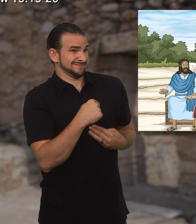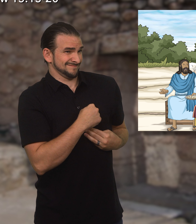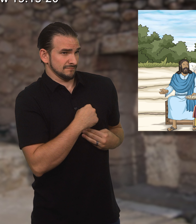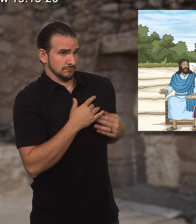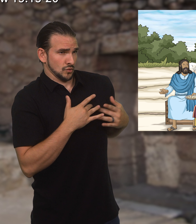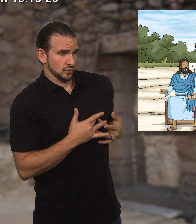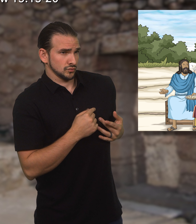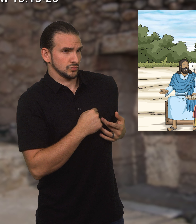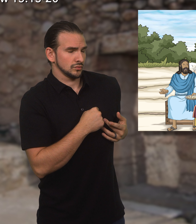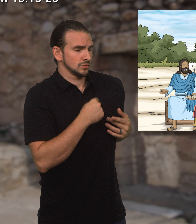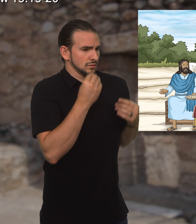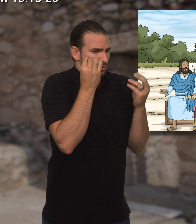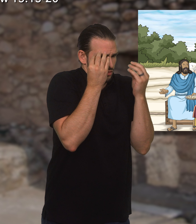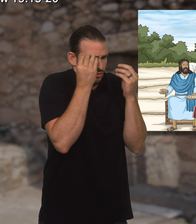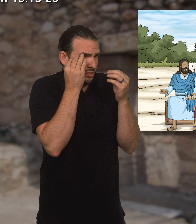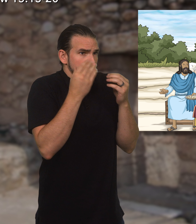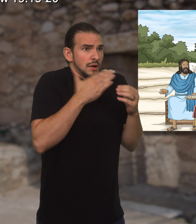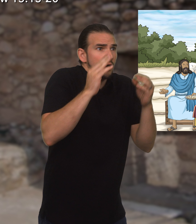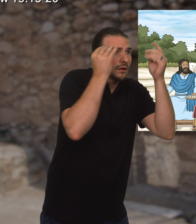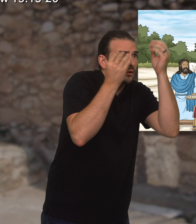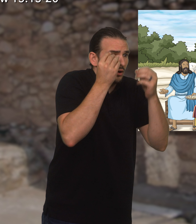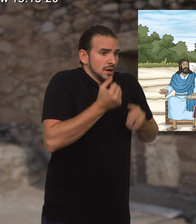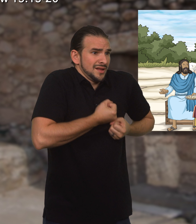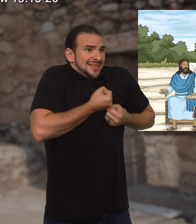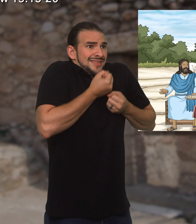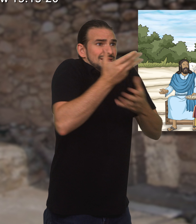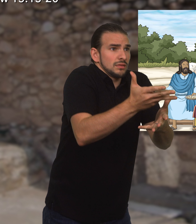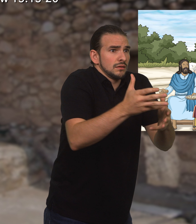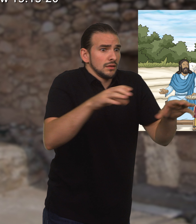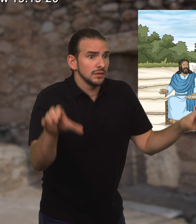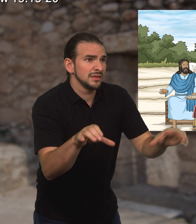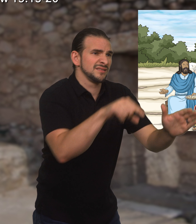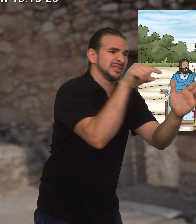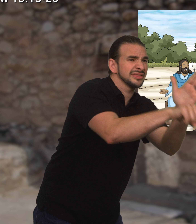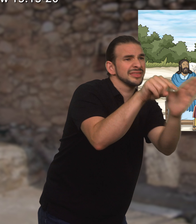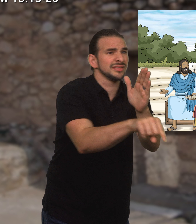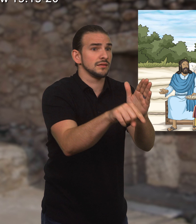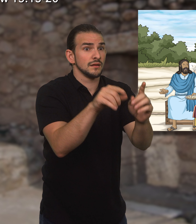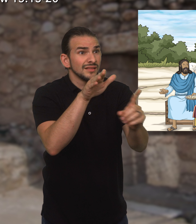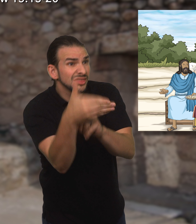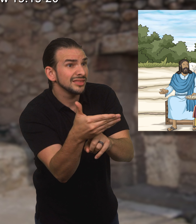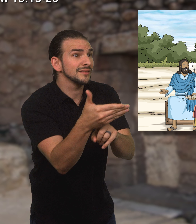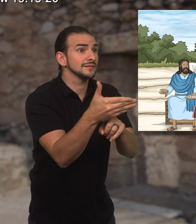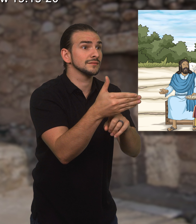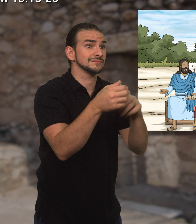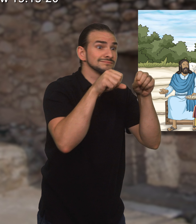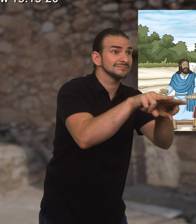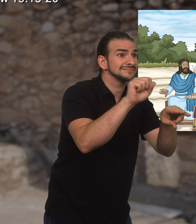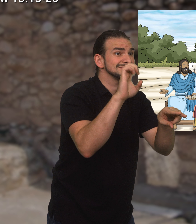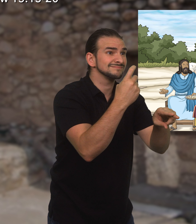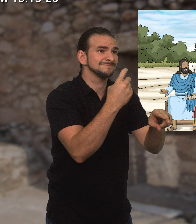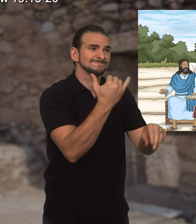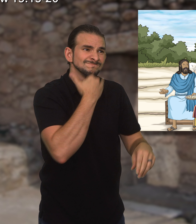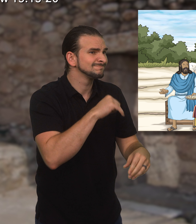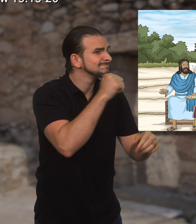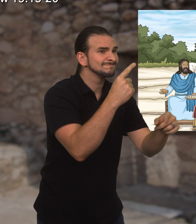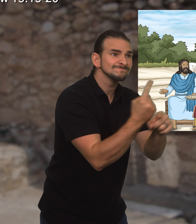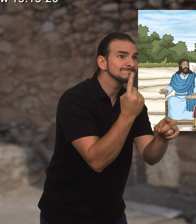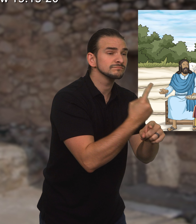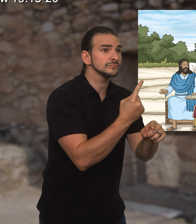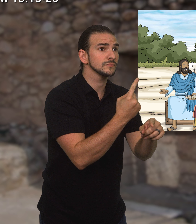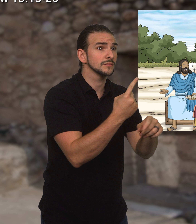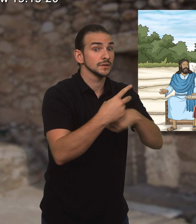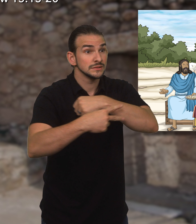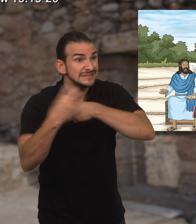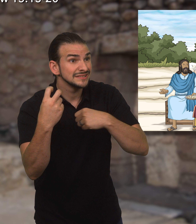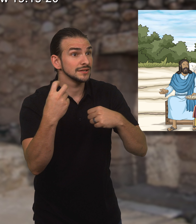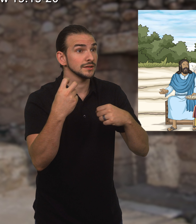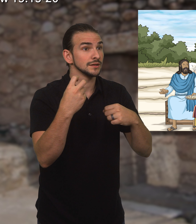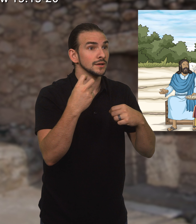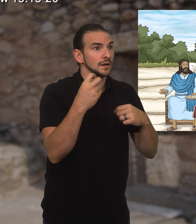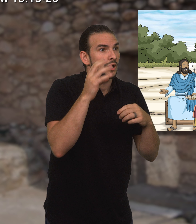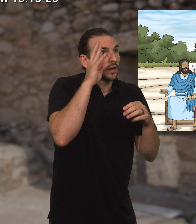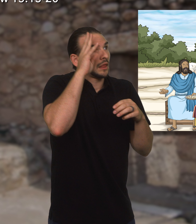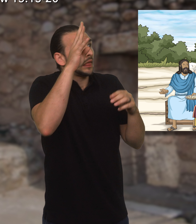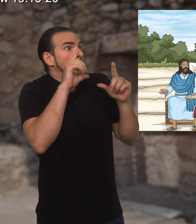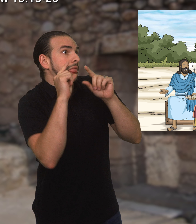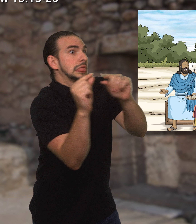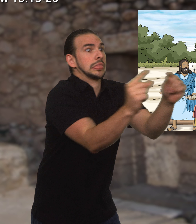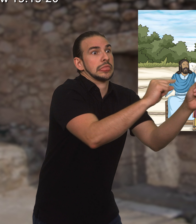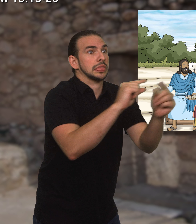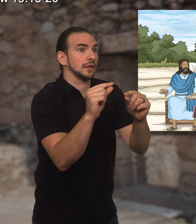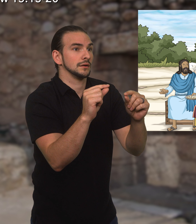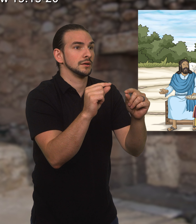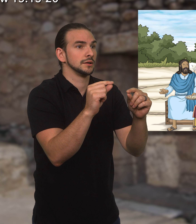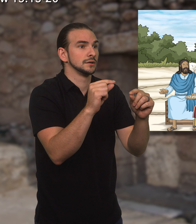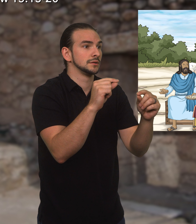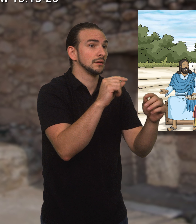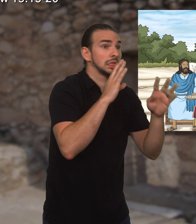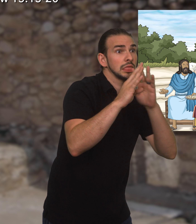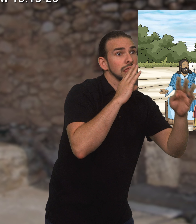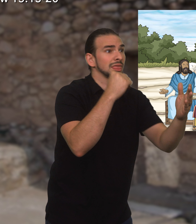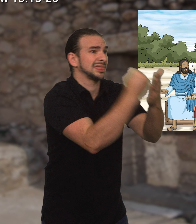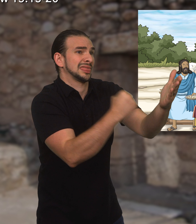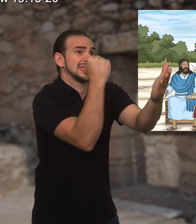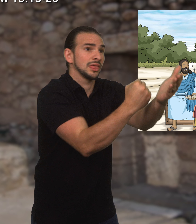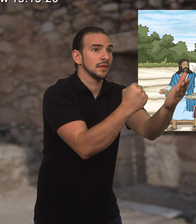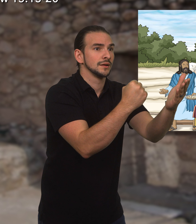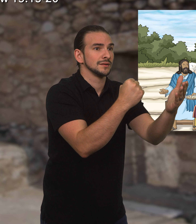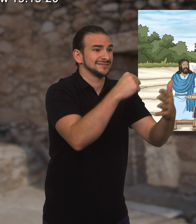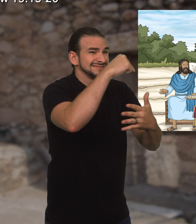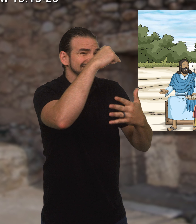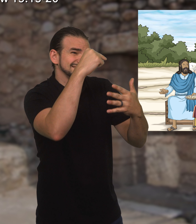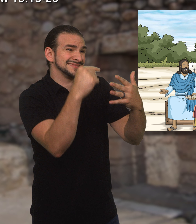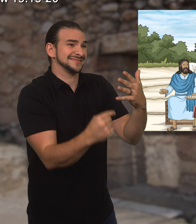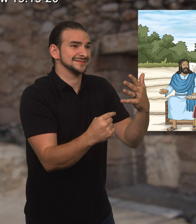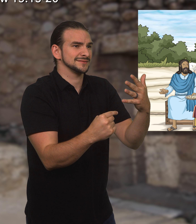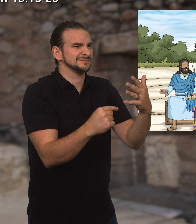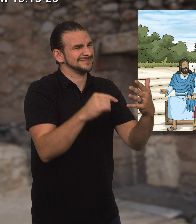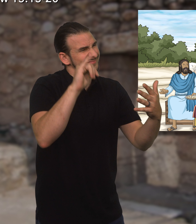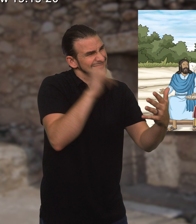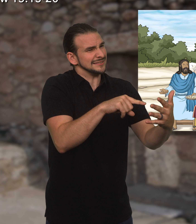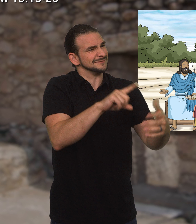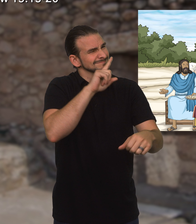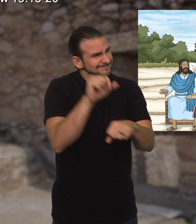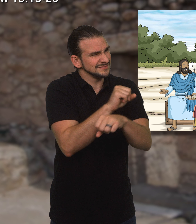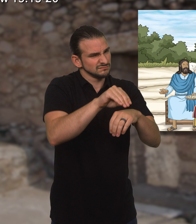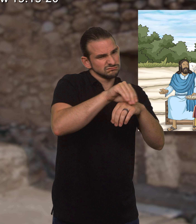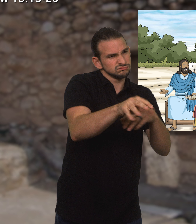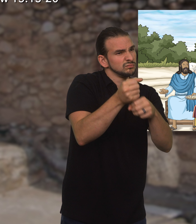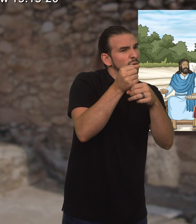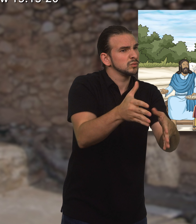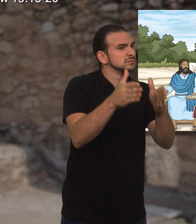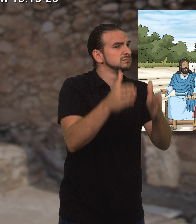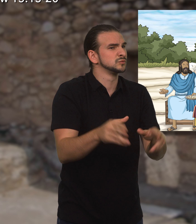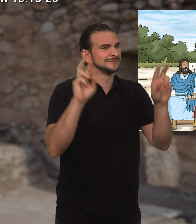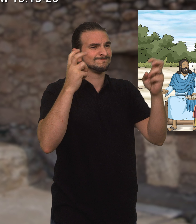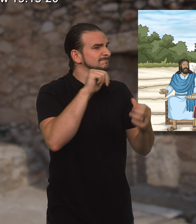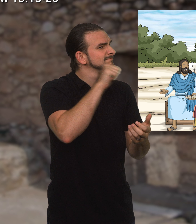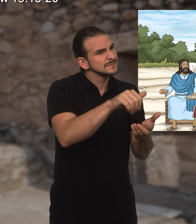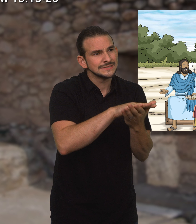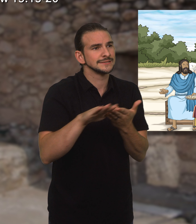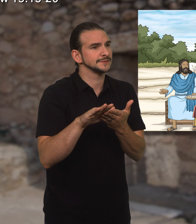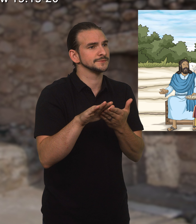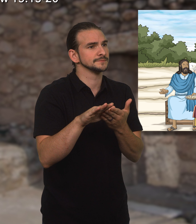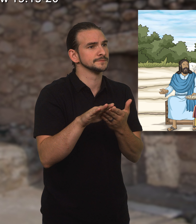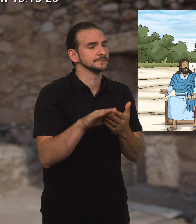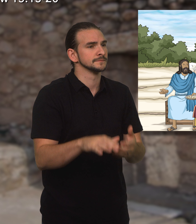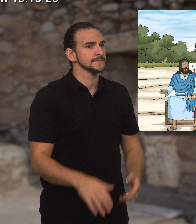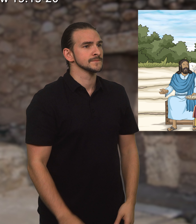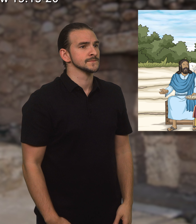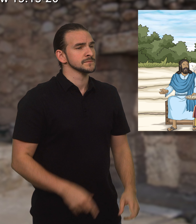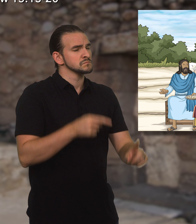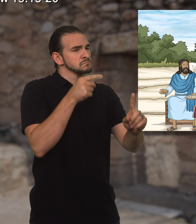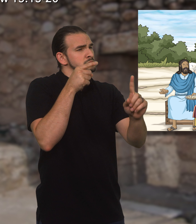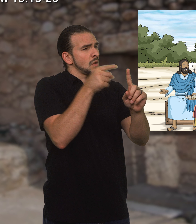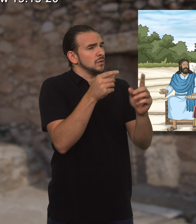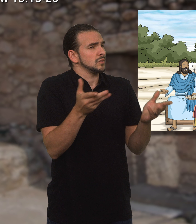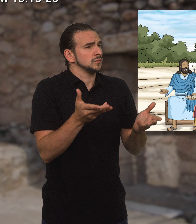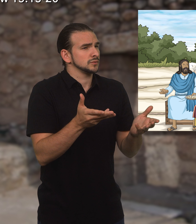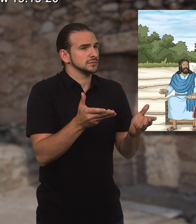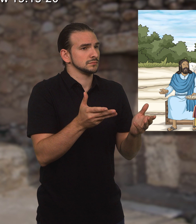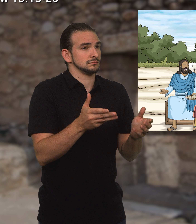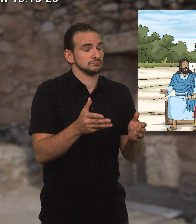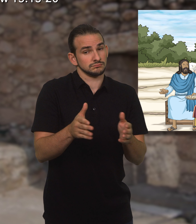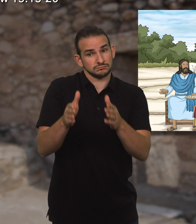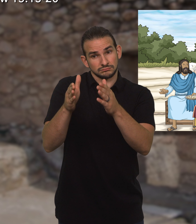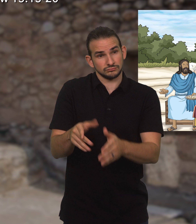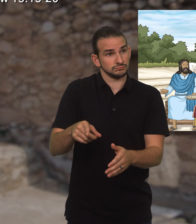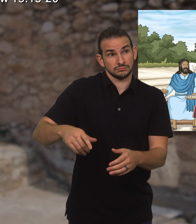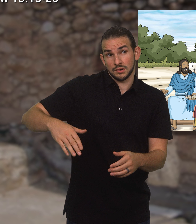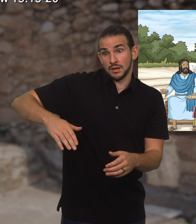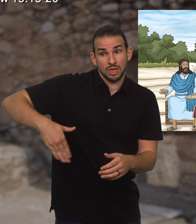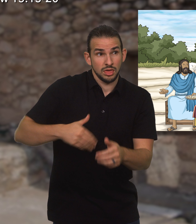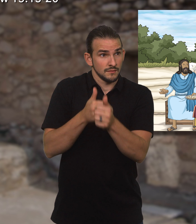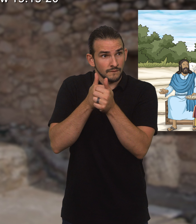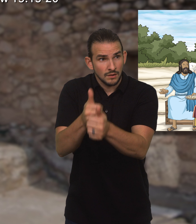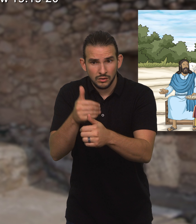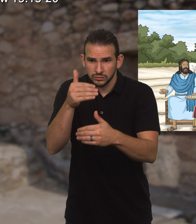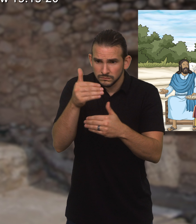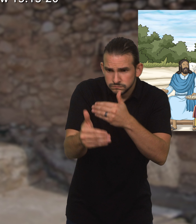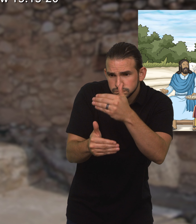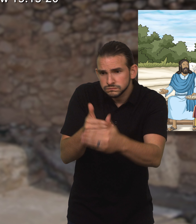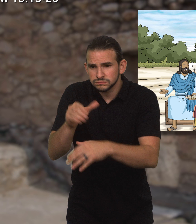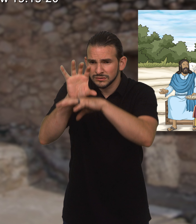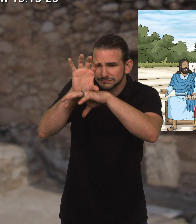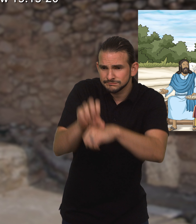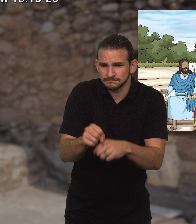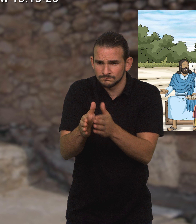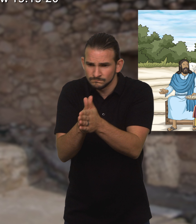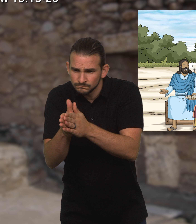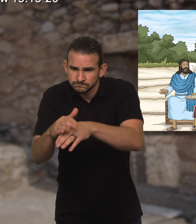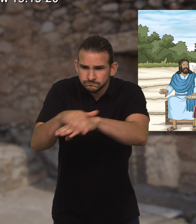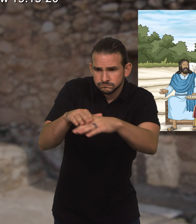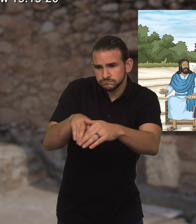For out of the heart come evil thoughts, murder, adultery, sexual immorality, theft, false testimony, and slander.